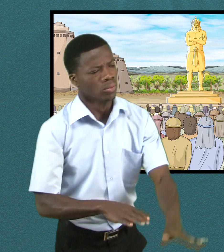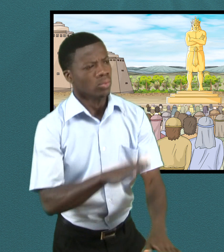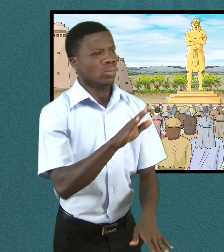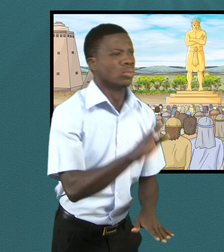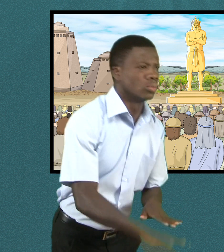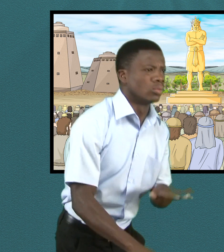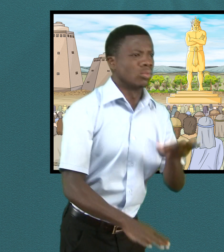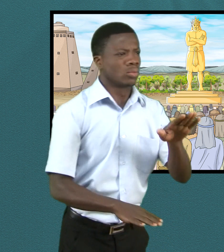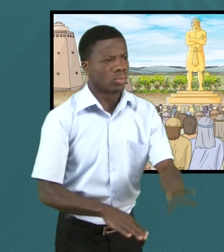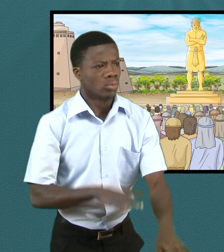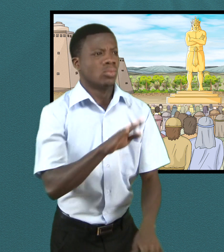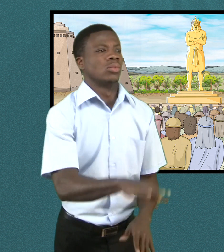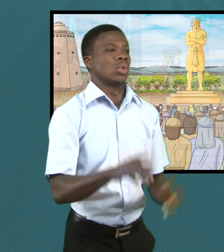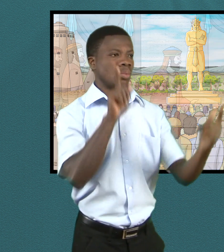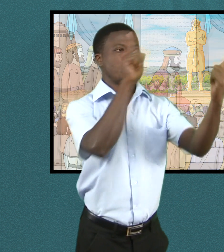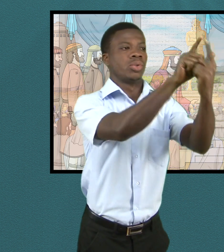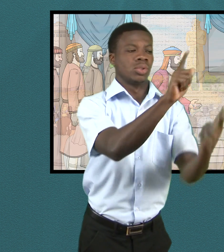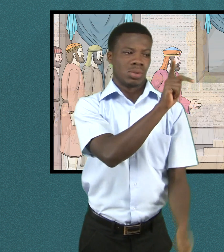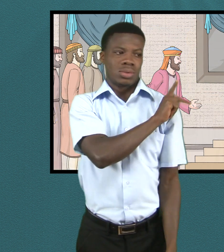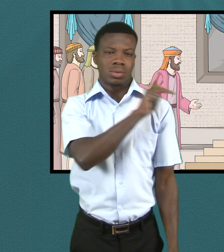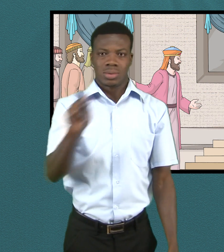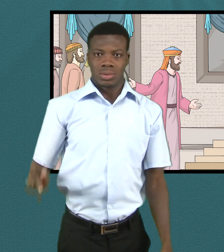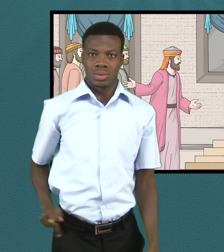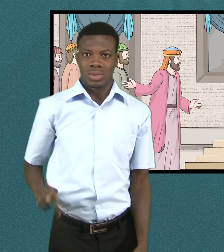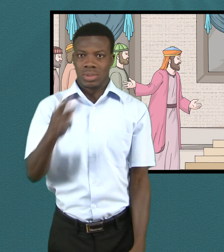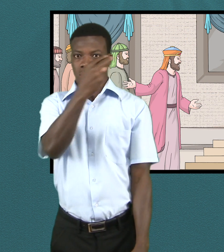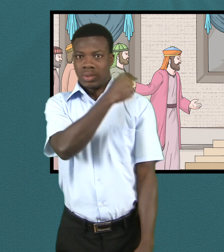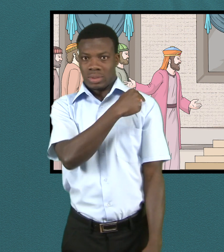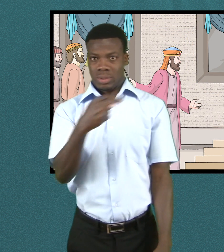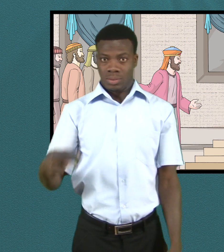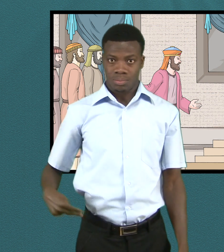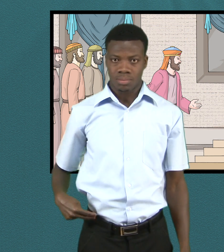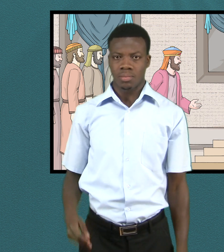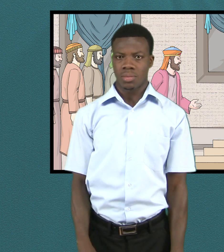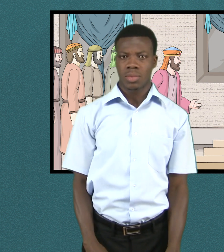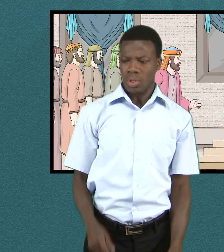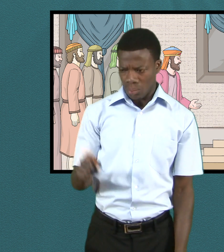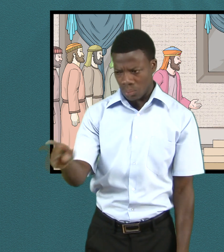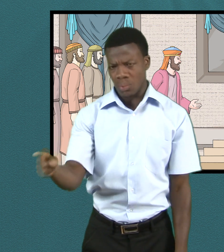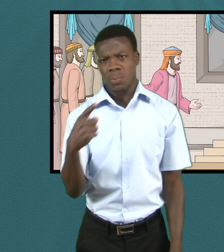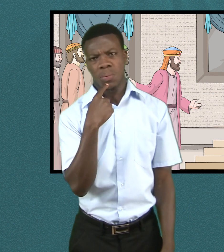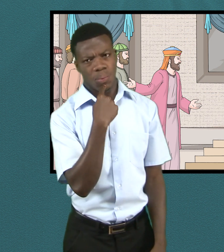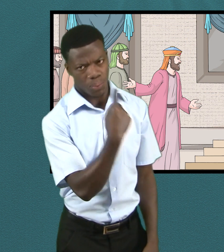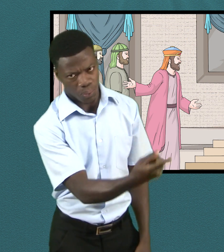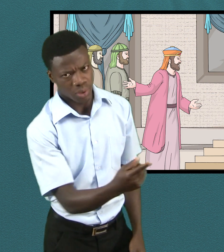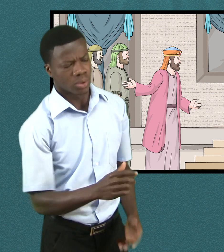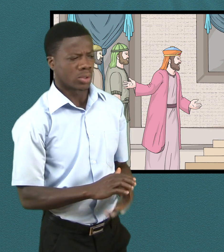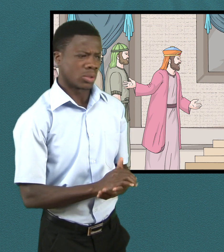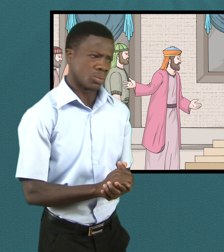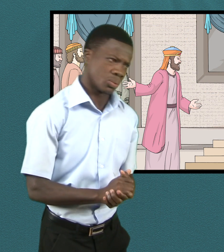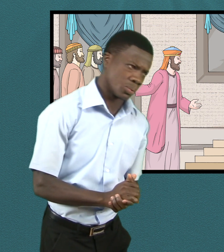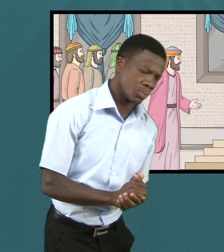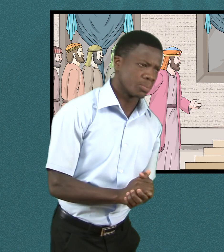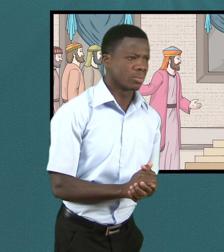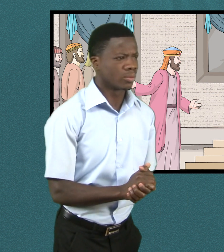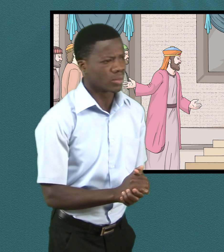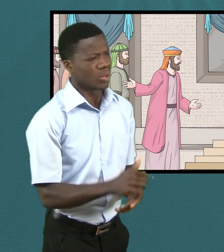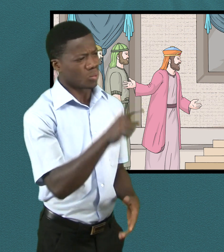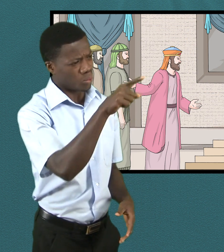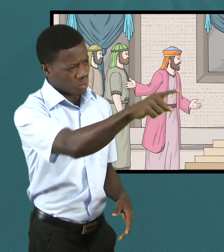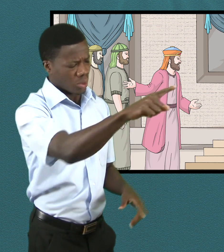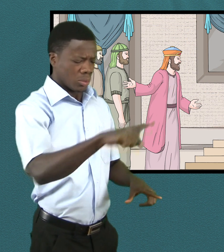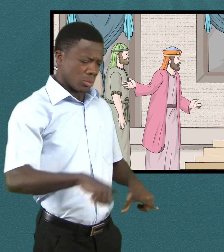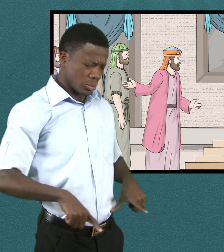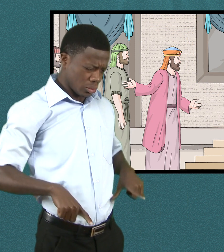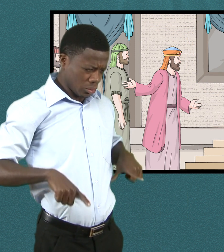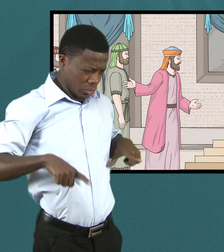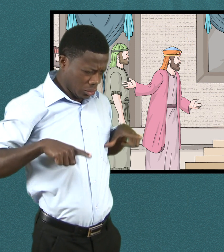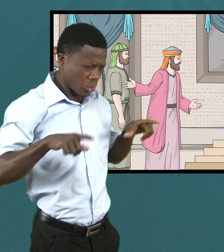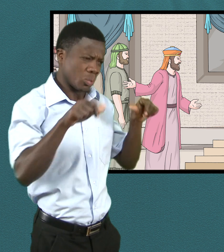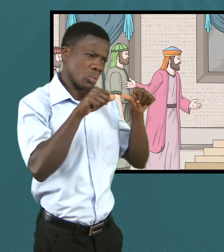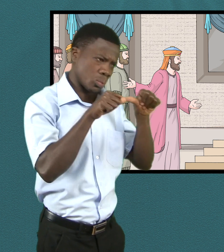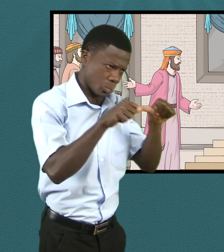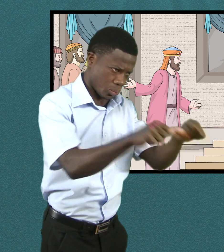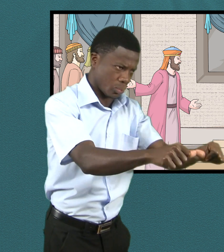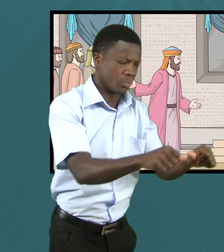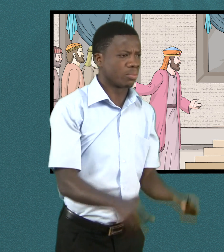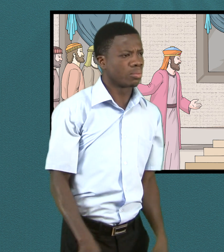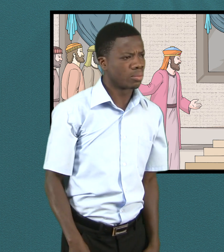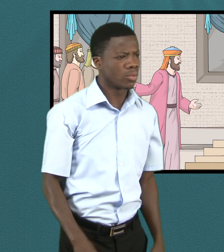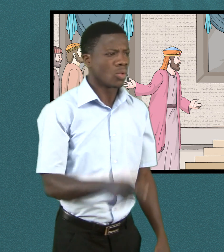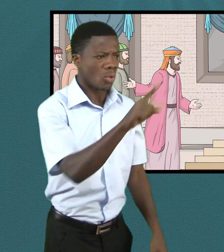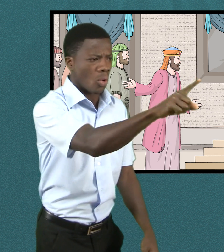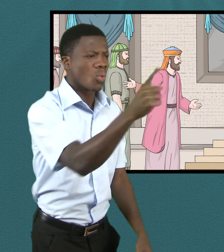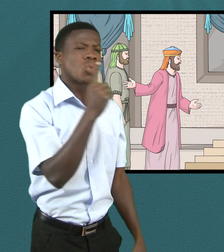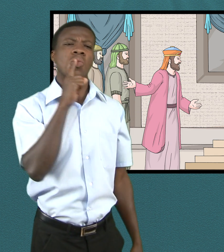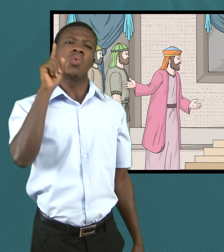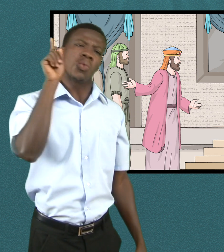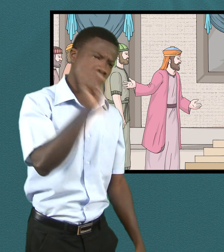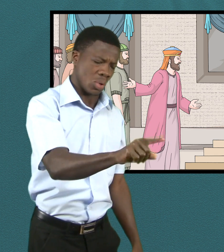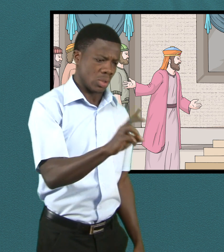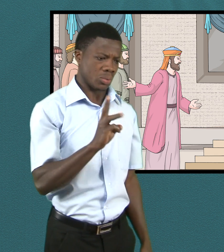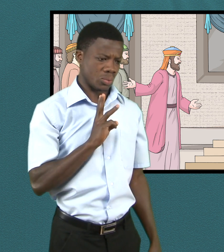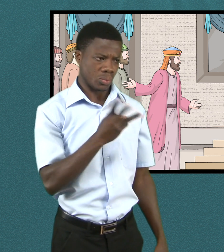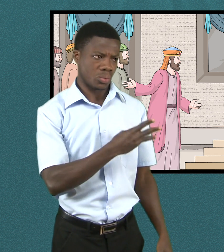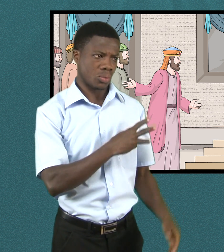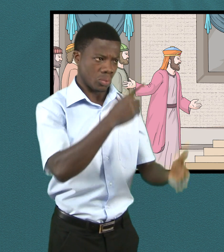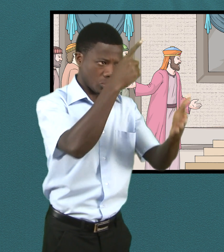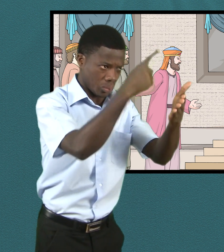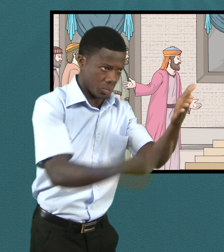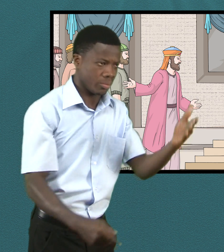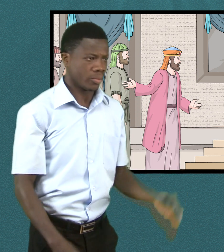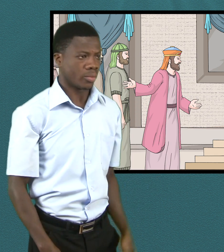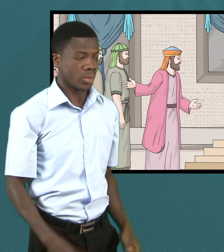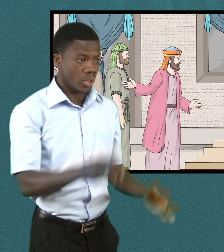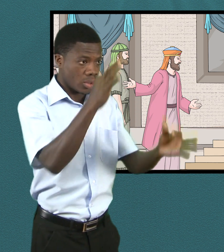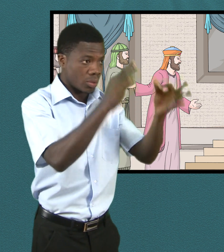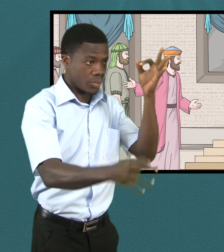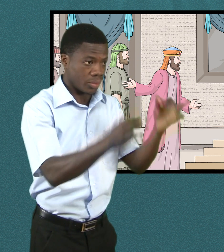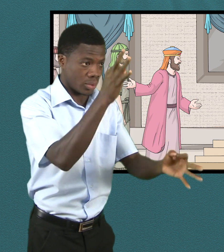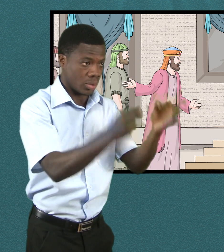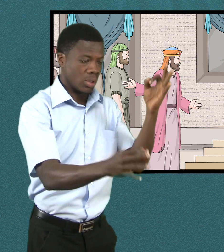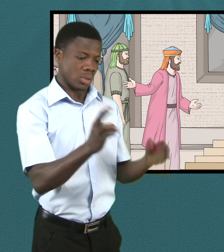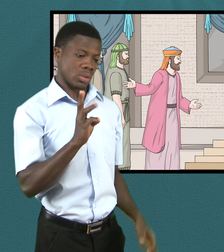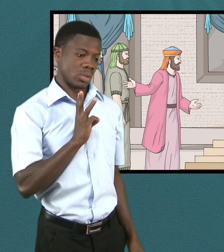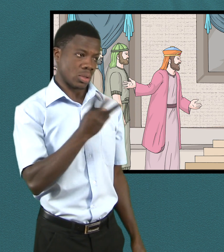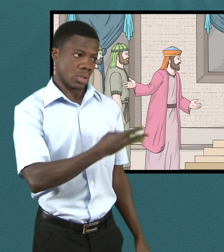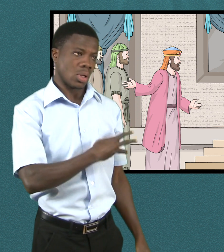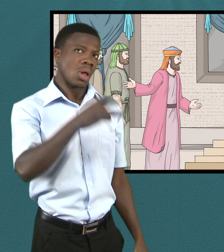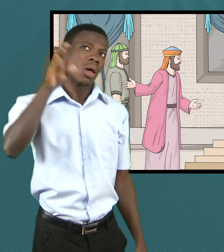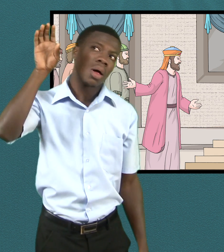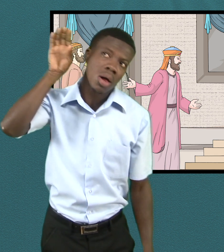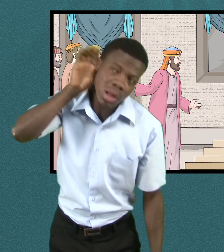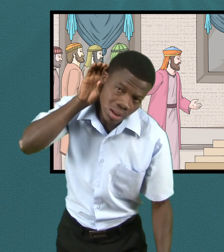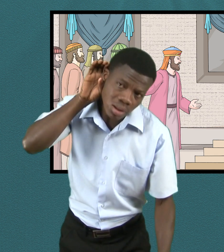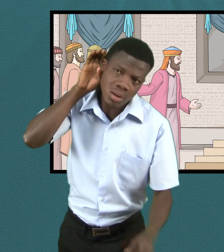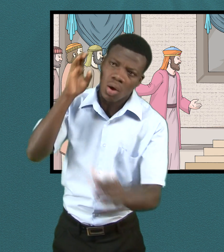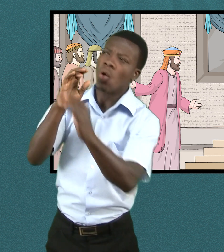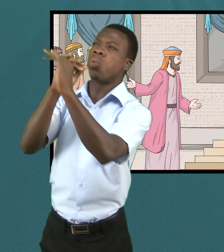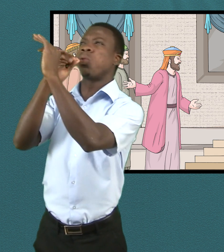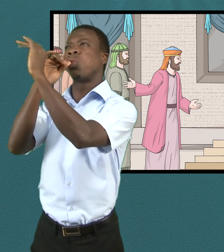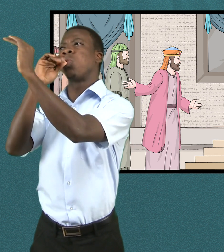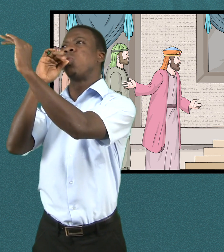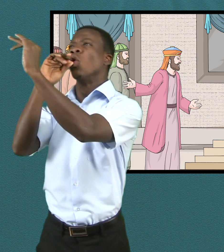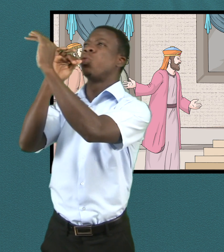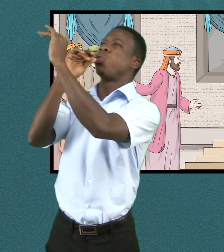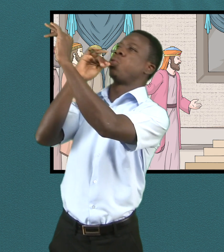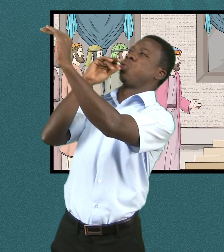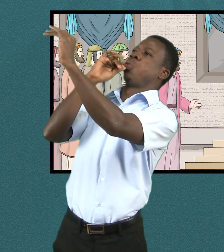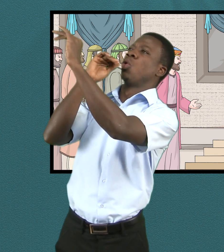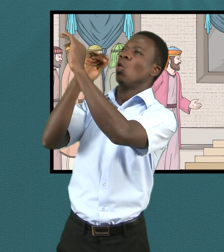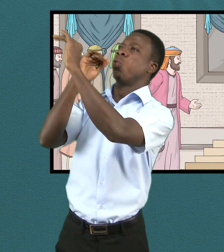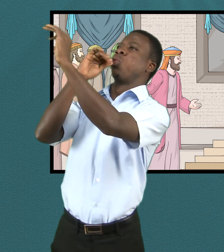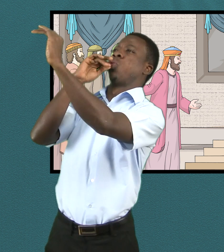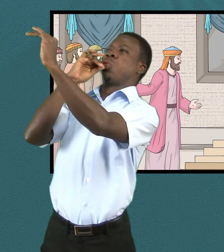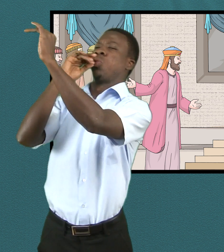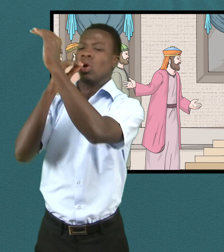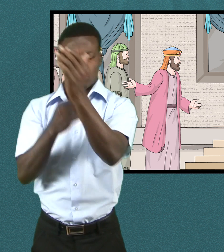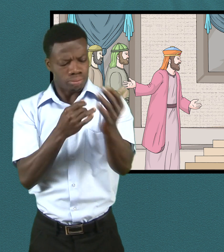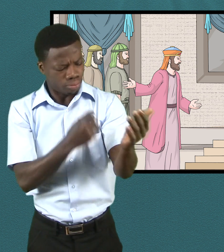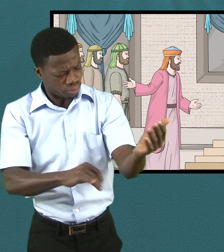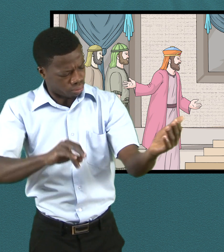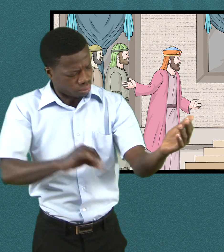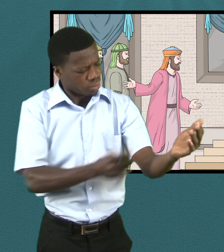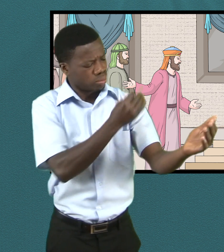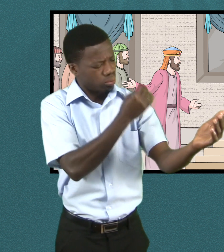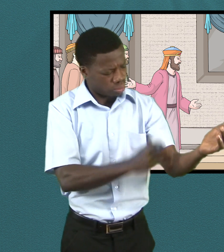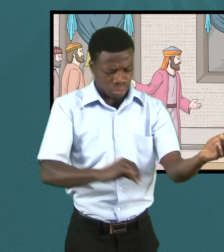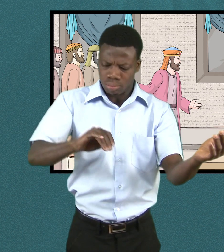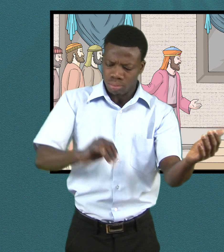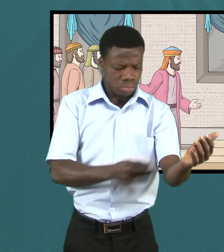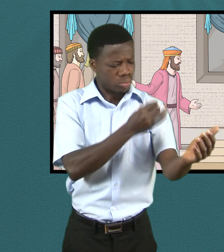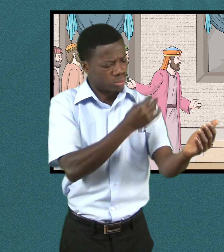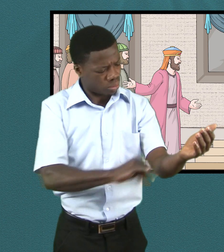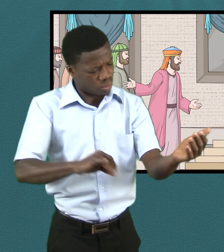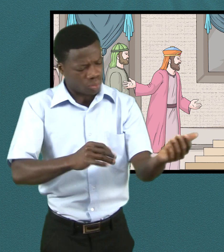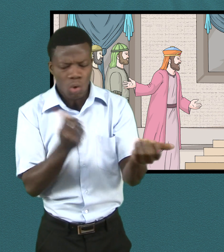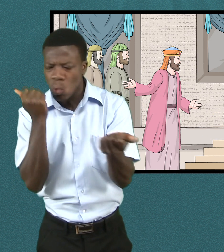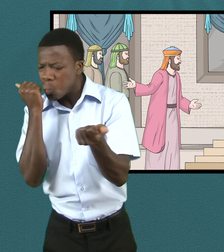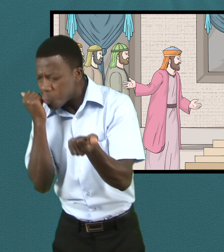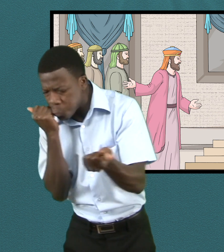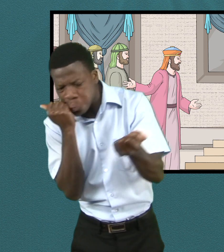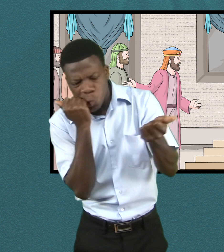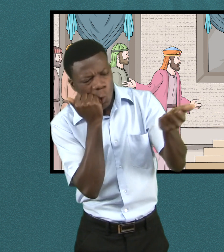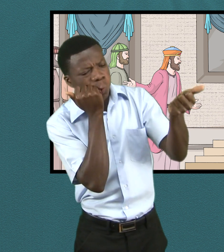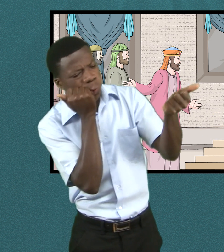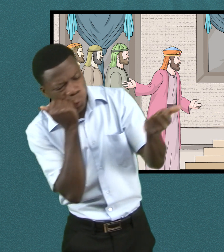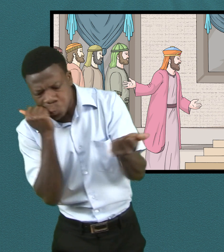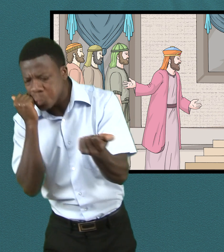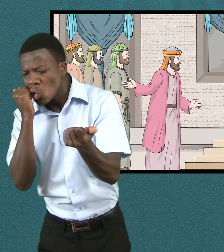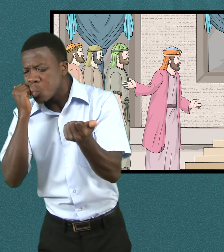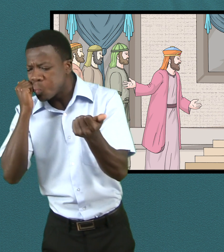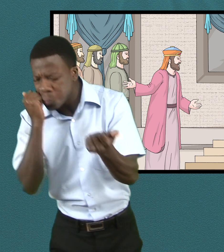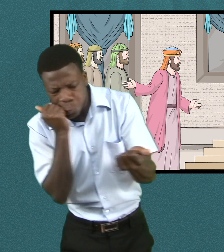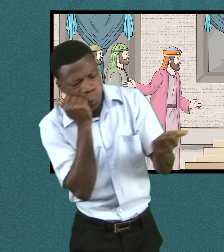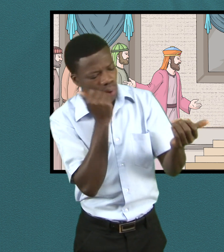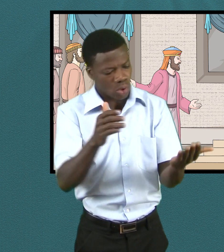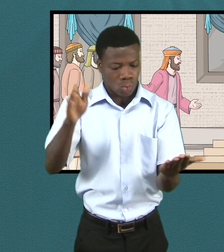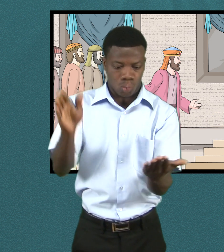At this time some astrologers came forward and maliciously accused the Jews, saying to King Nebuchadnezzar, “O king, may you live forever!